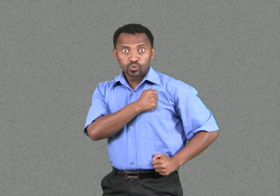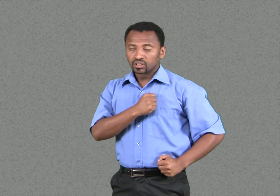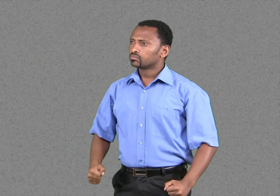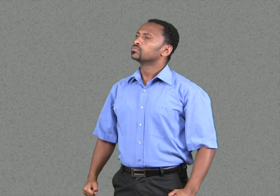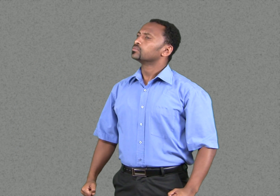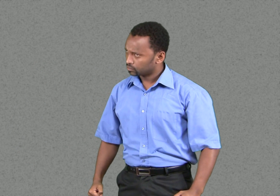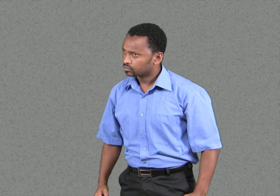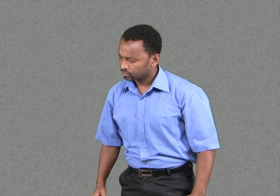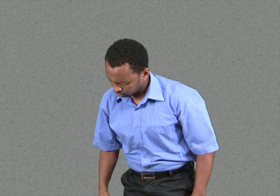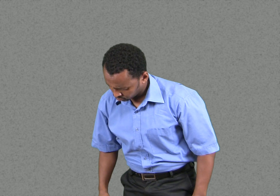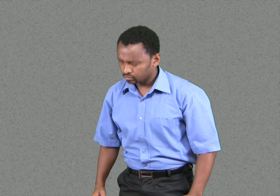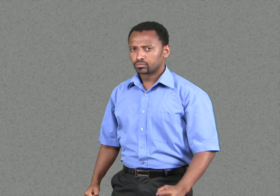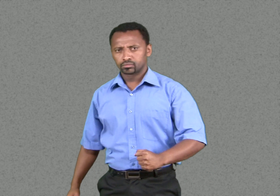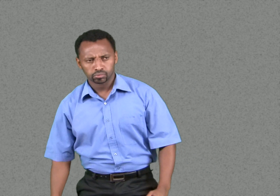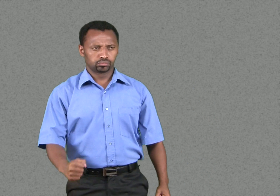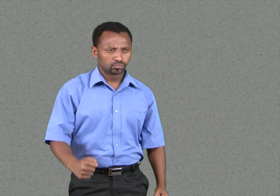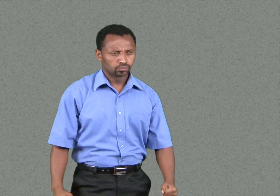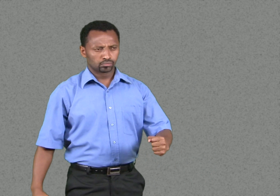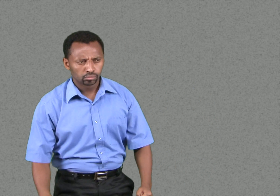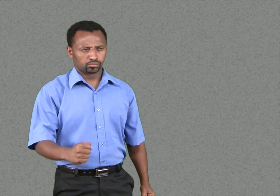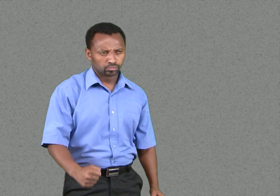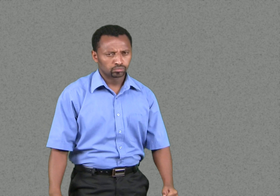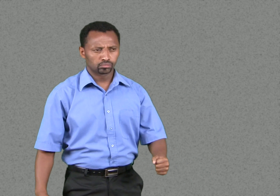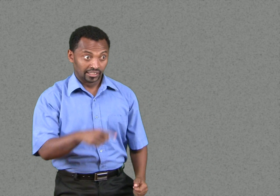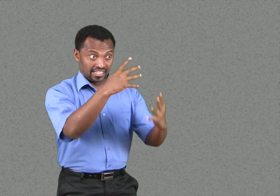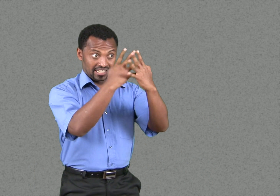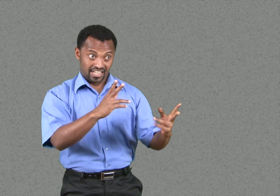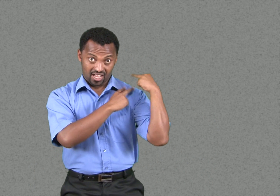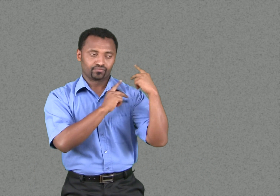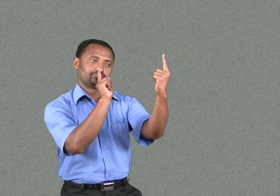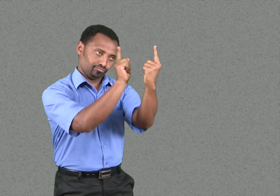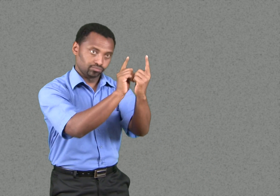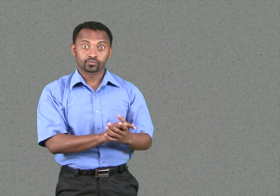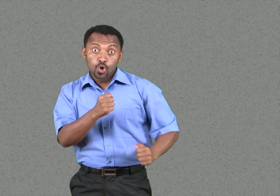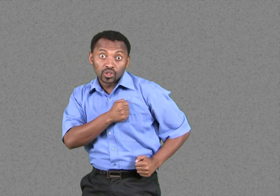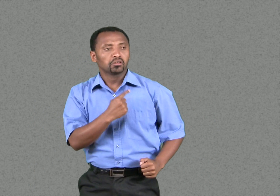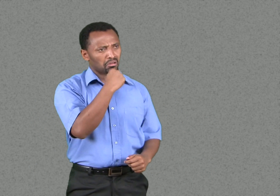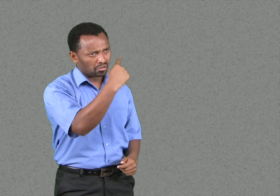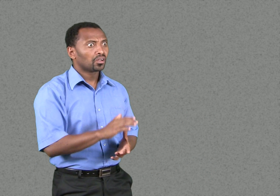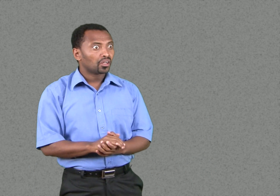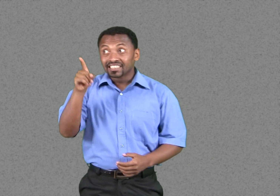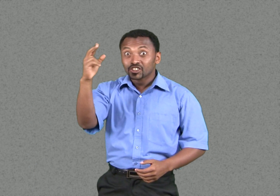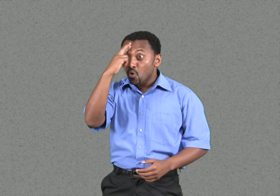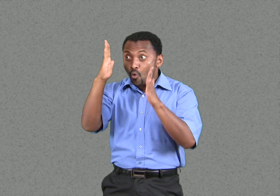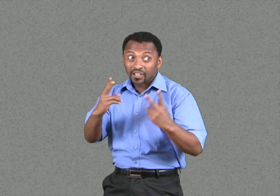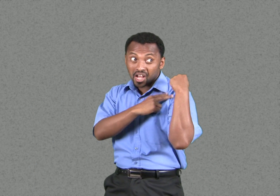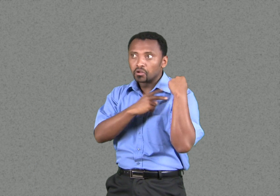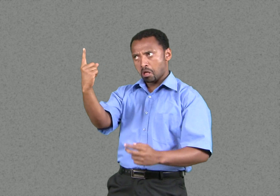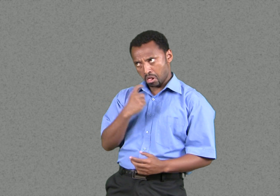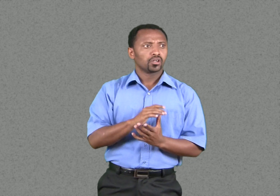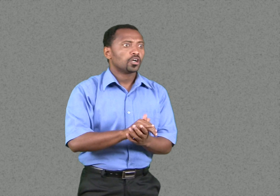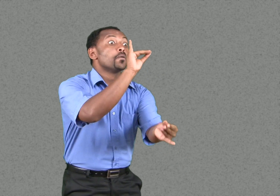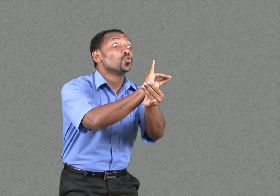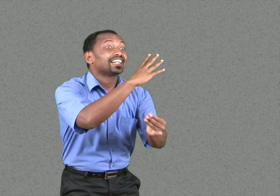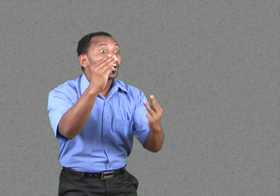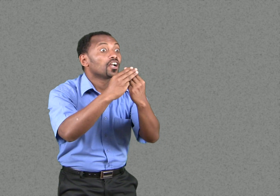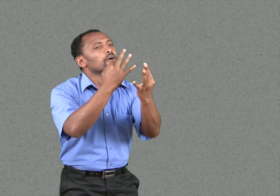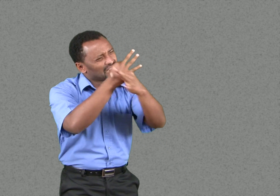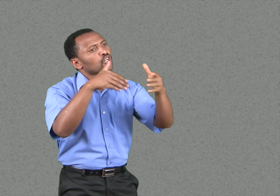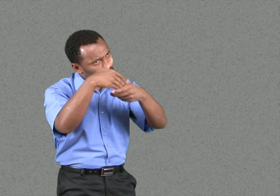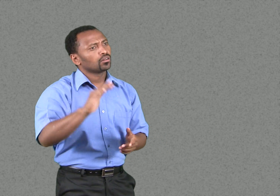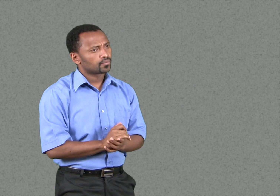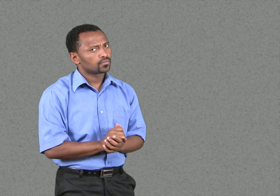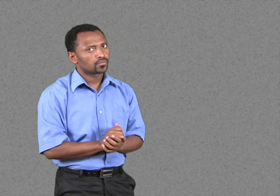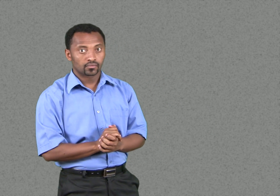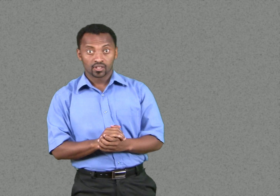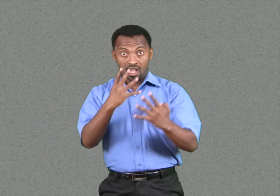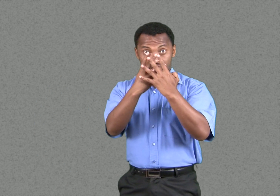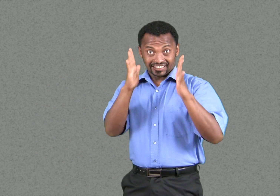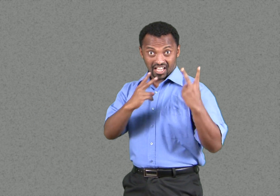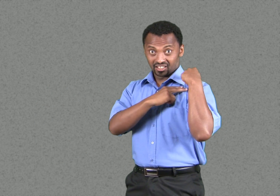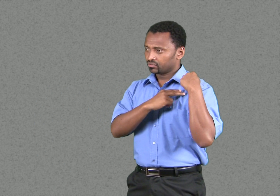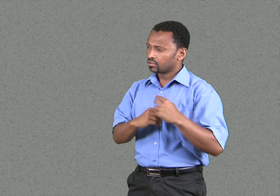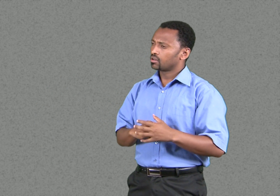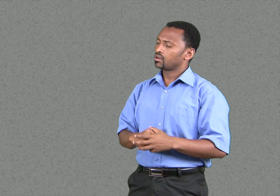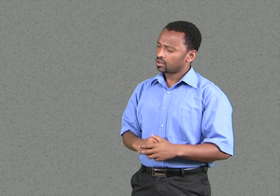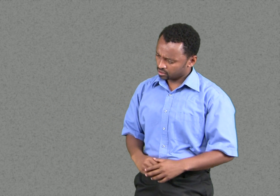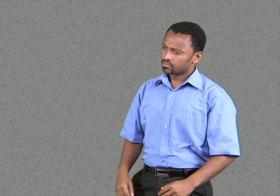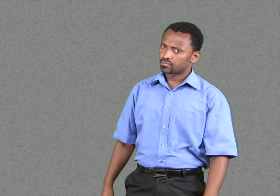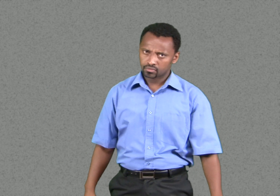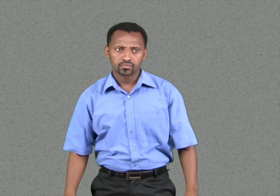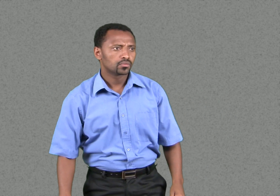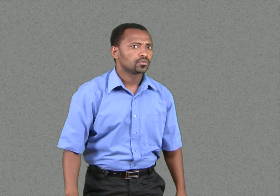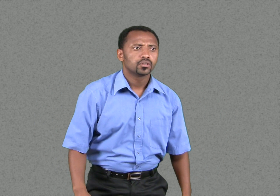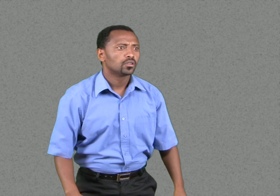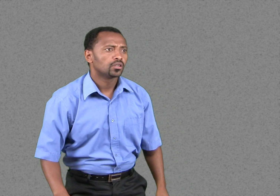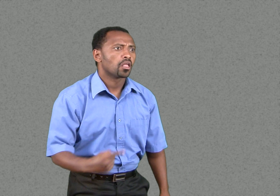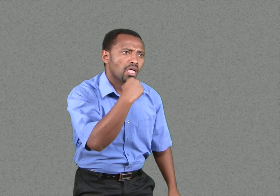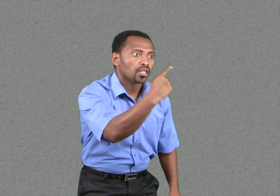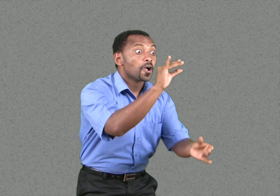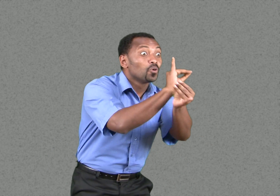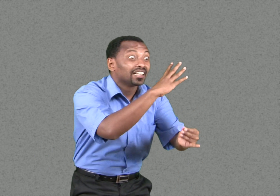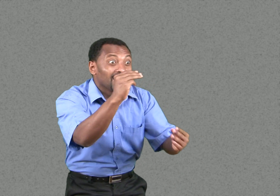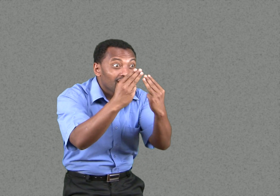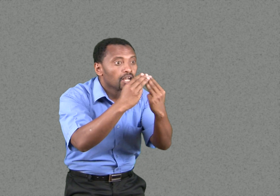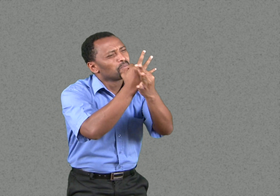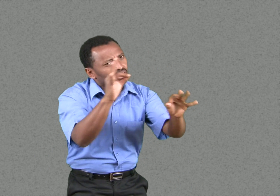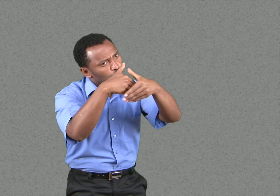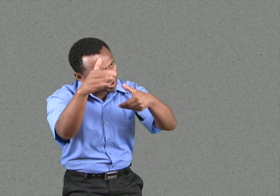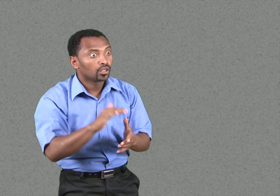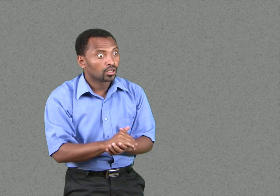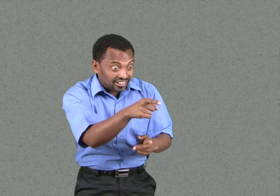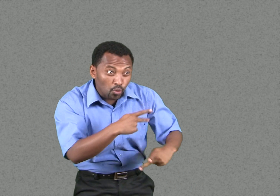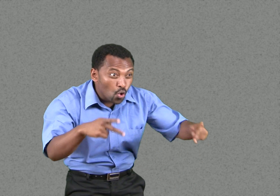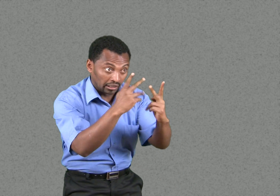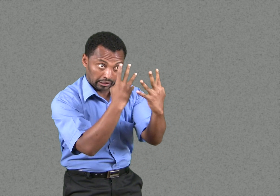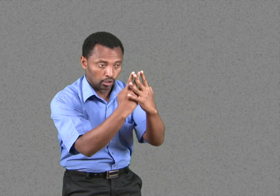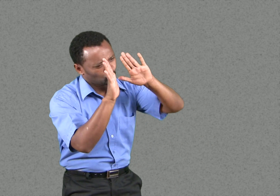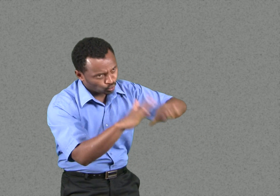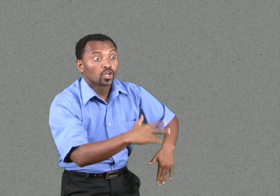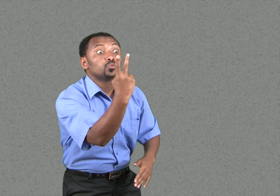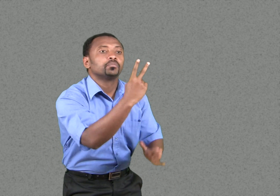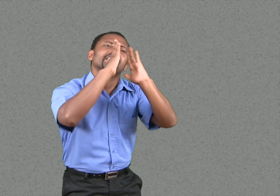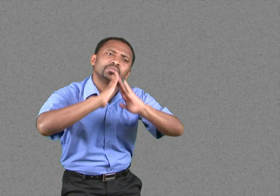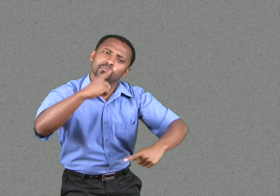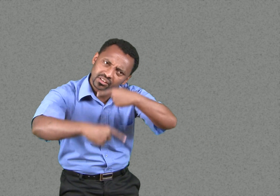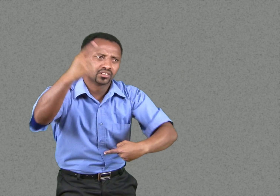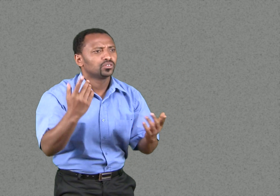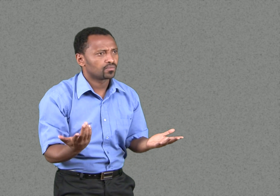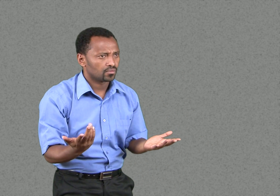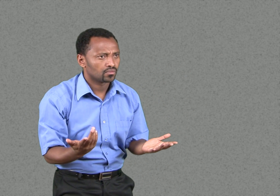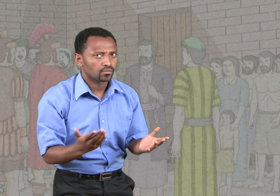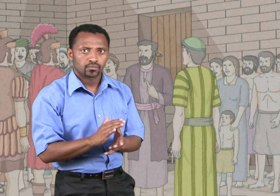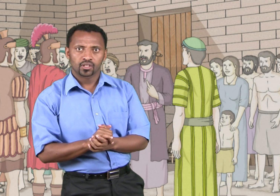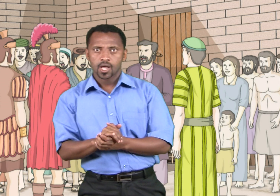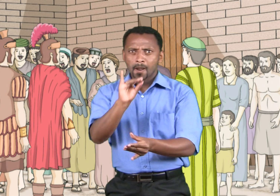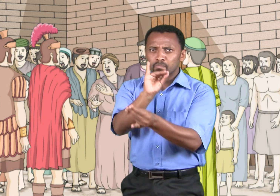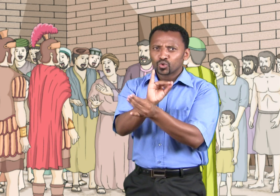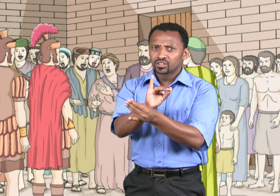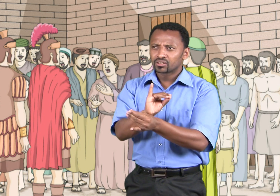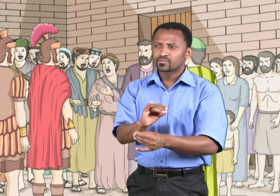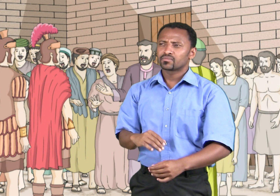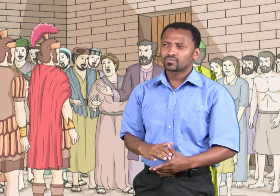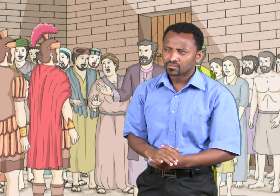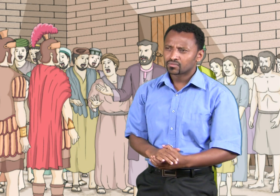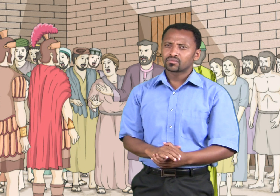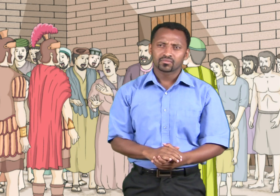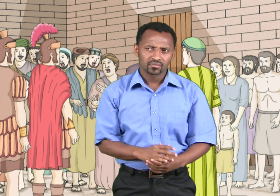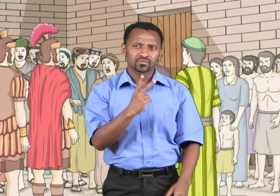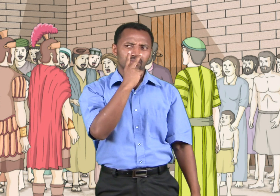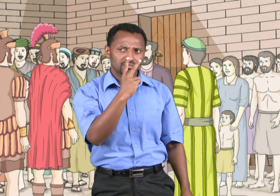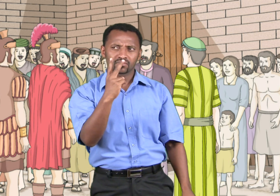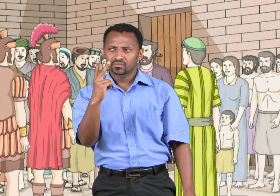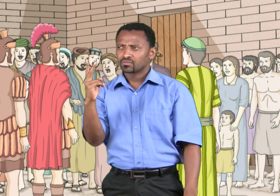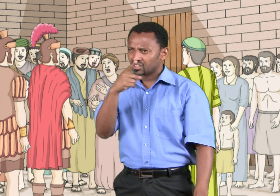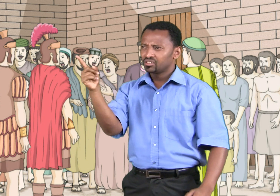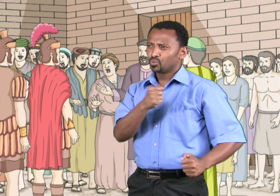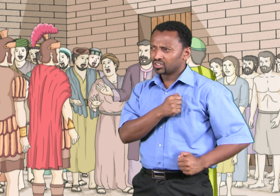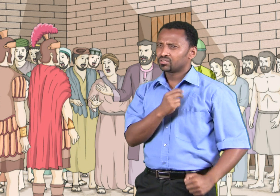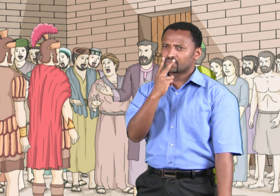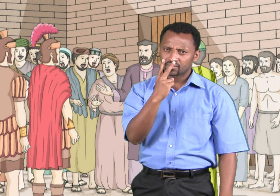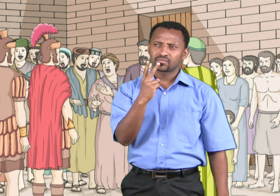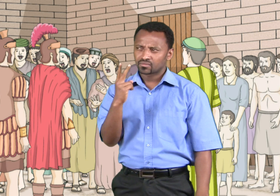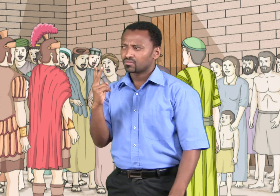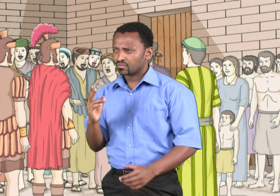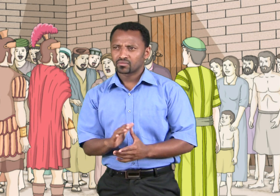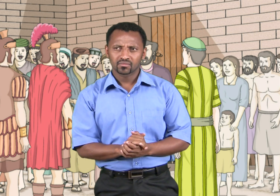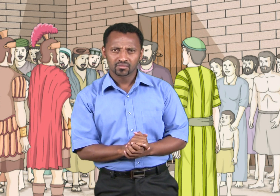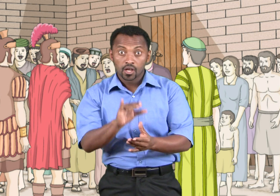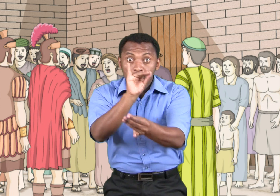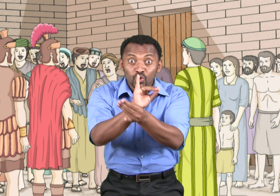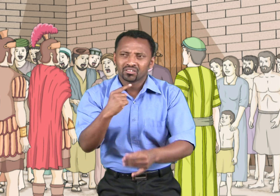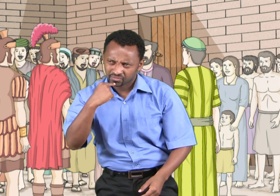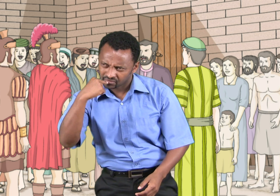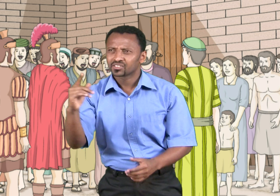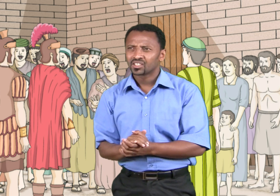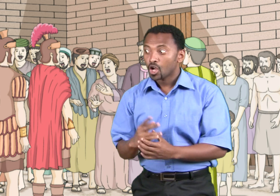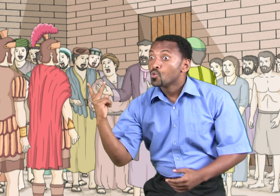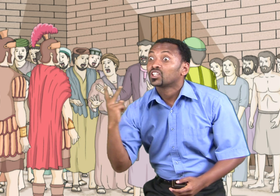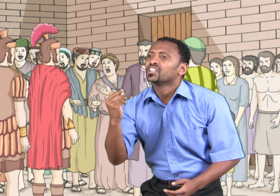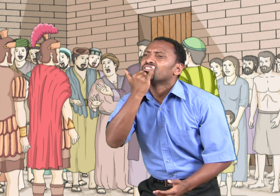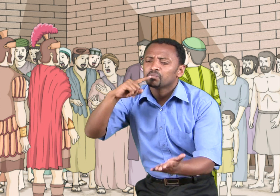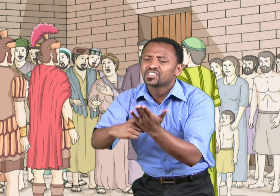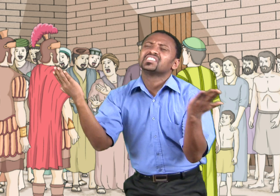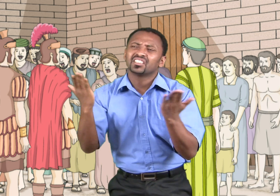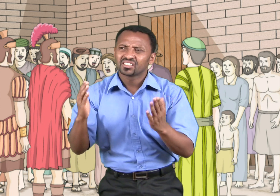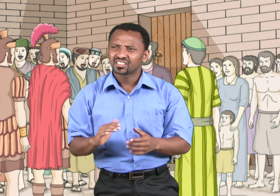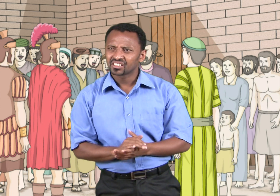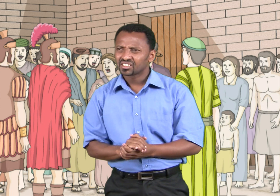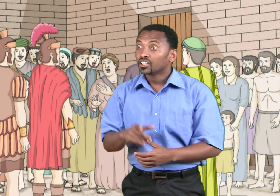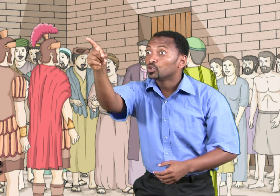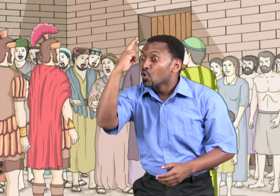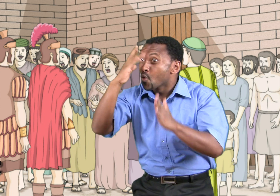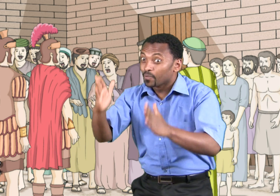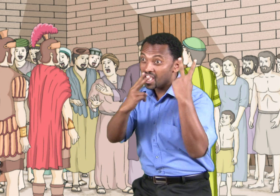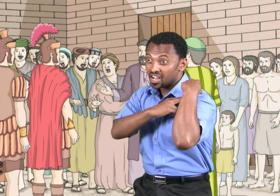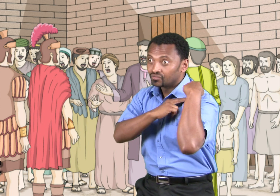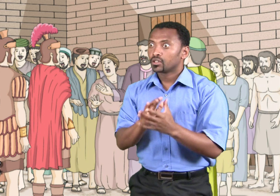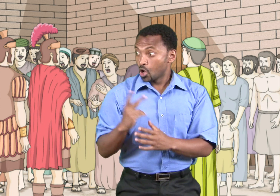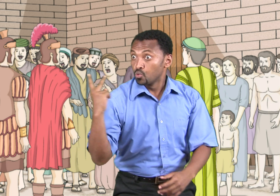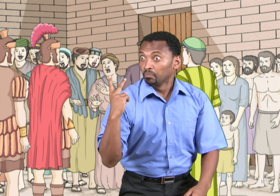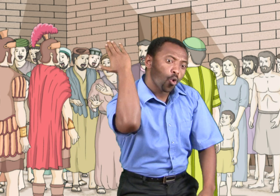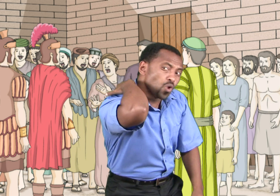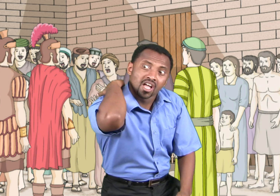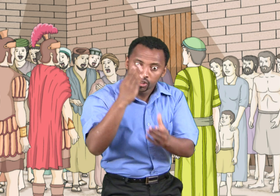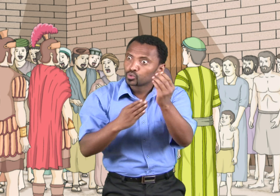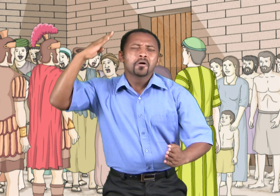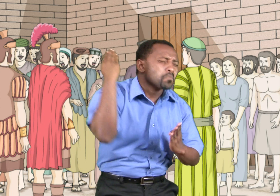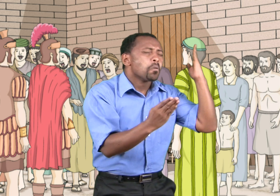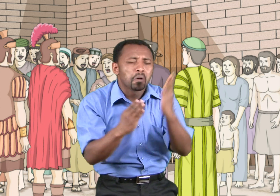When daylight came, the magistrates sent their officers with the order: “Release those men.” The jailer informed Paul: “The magistrates have sent orders to release you.